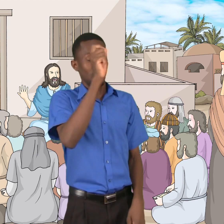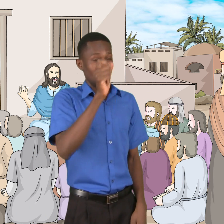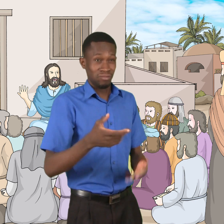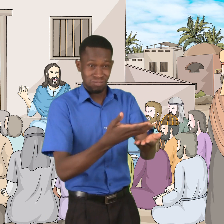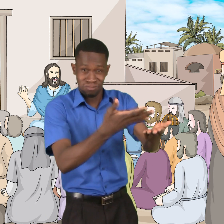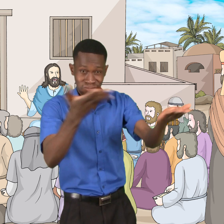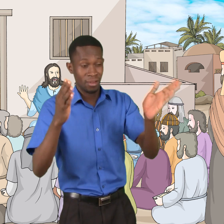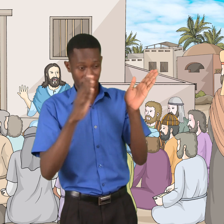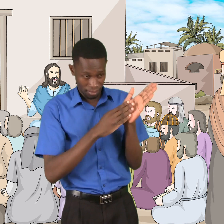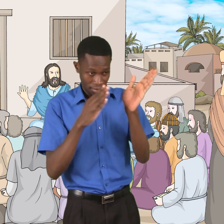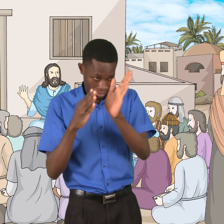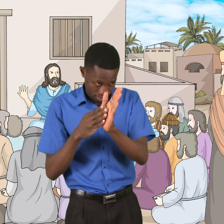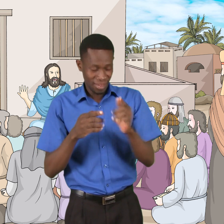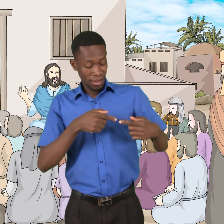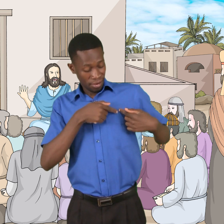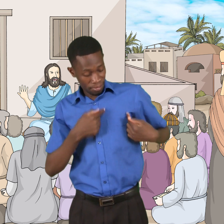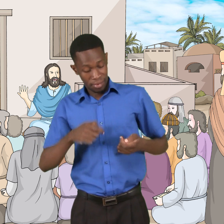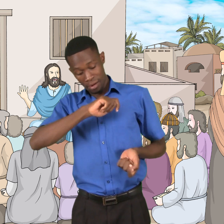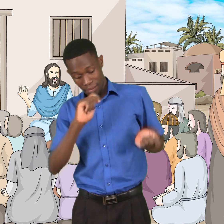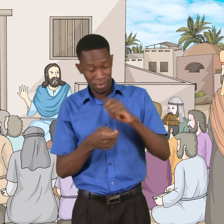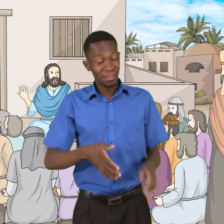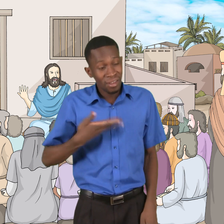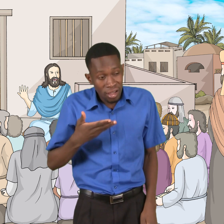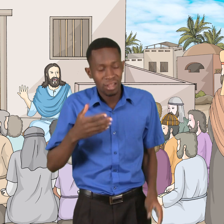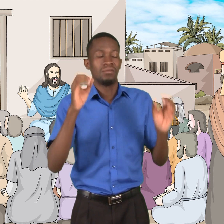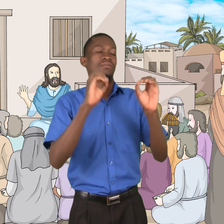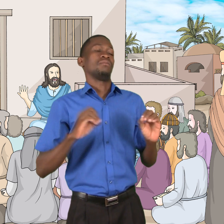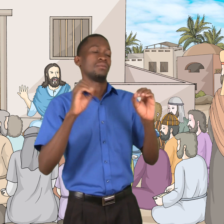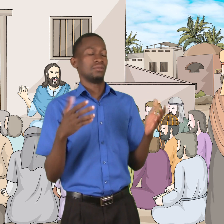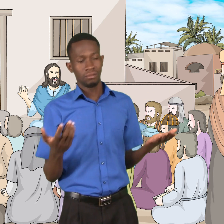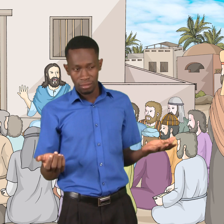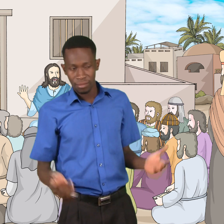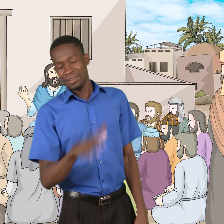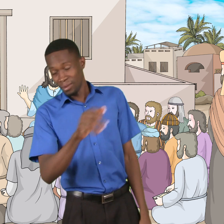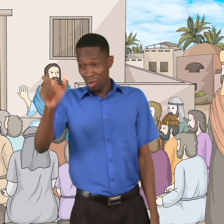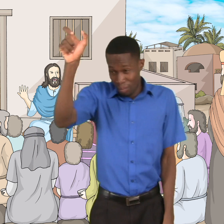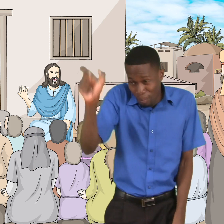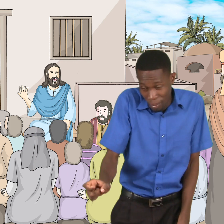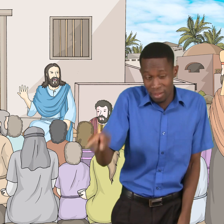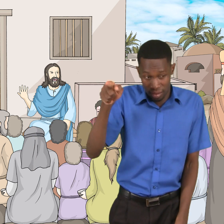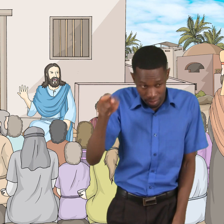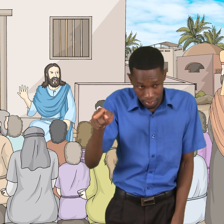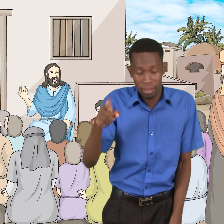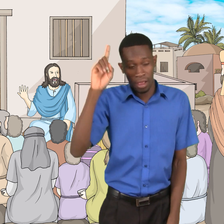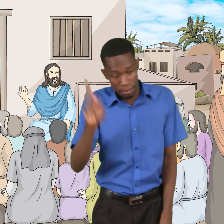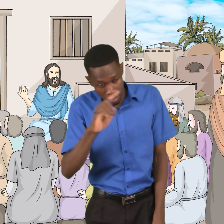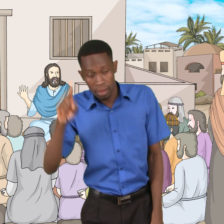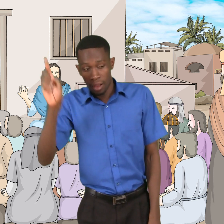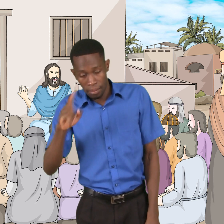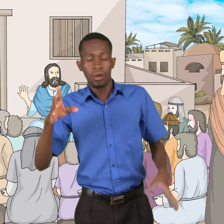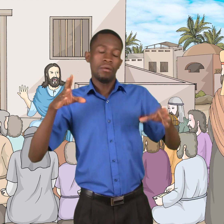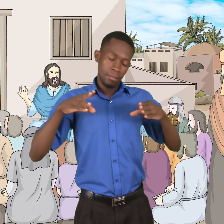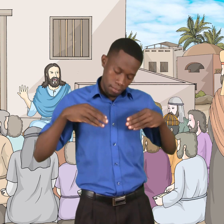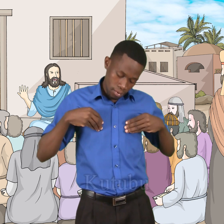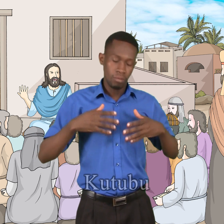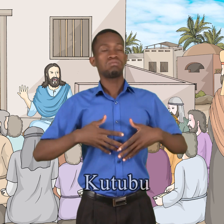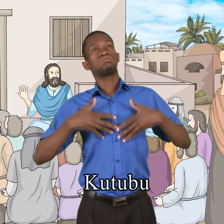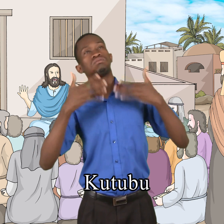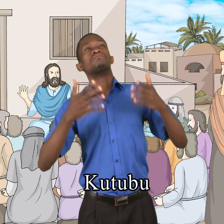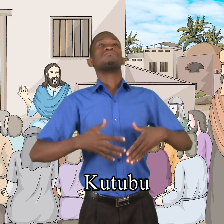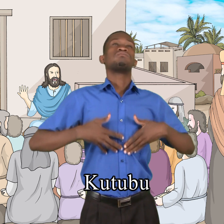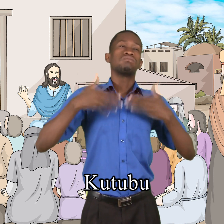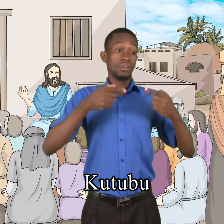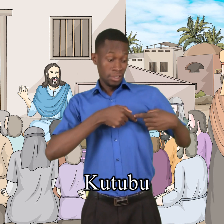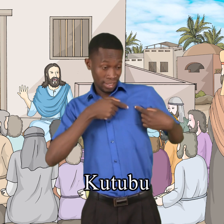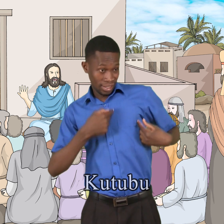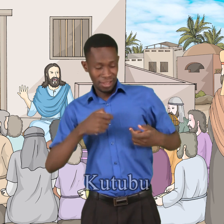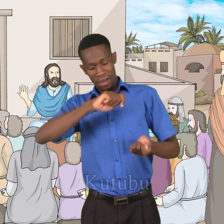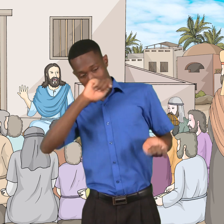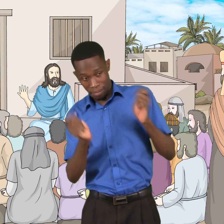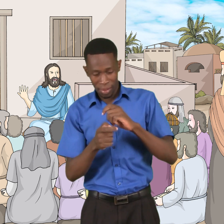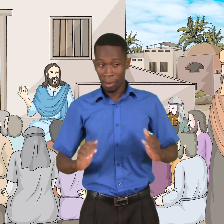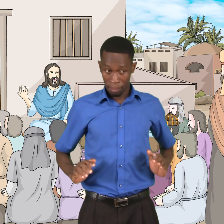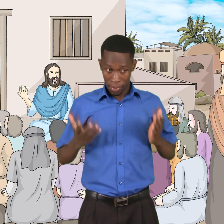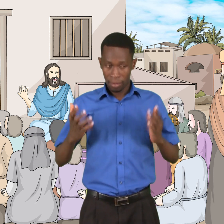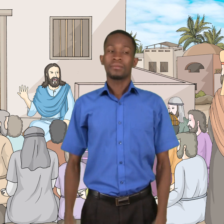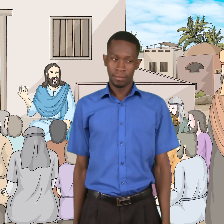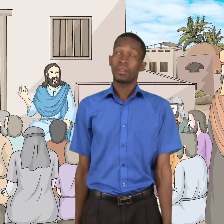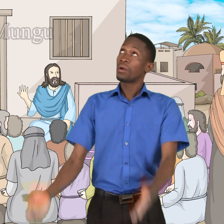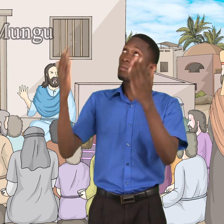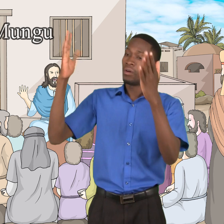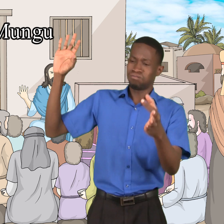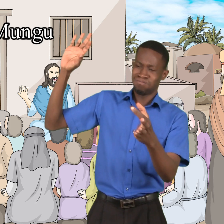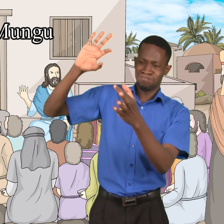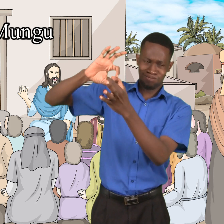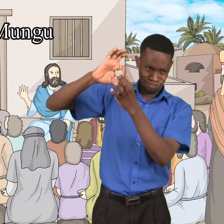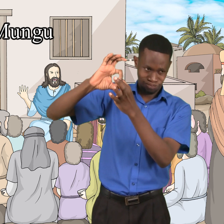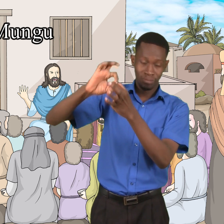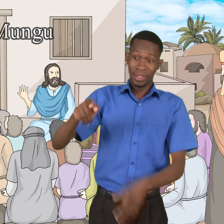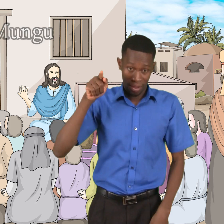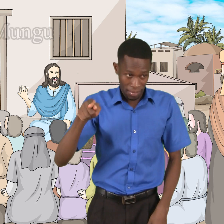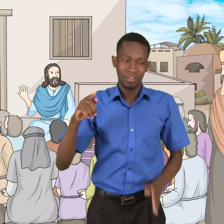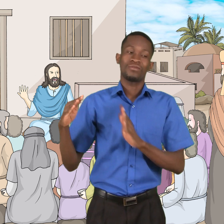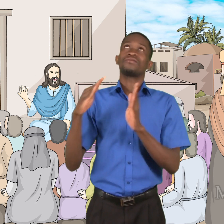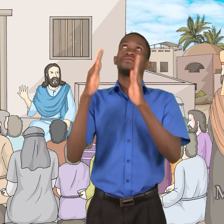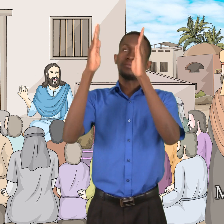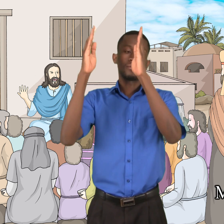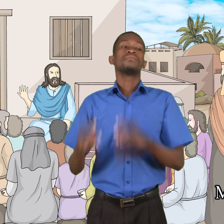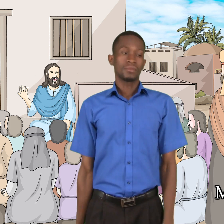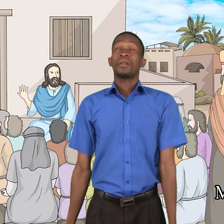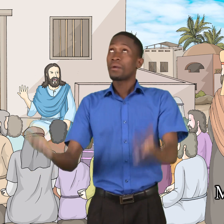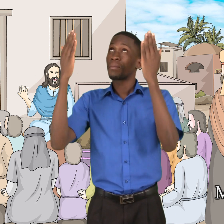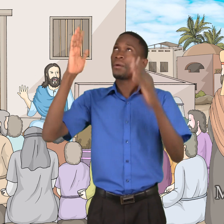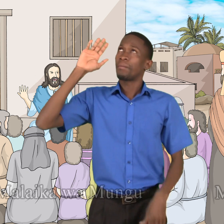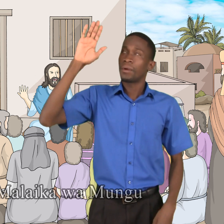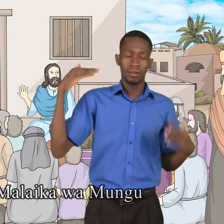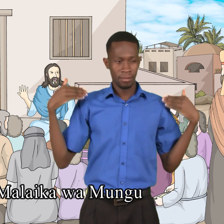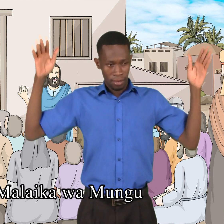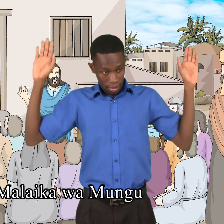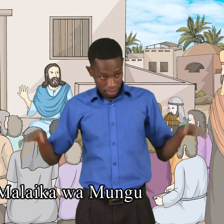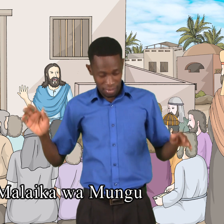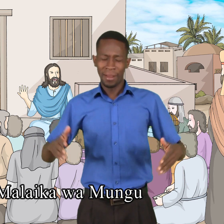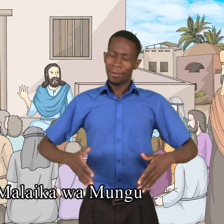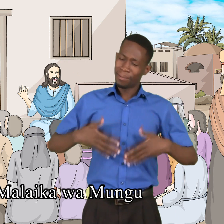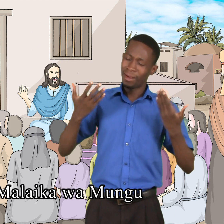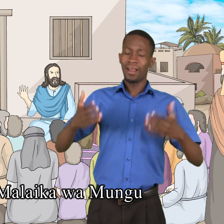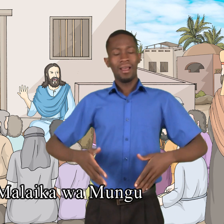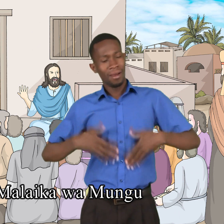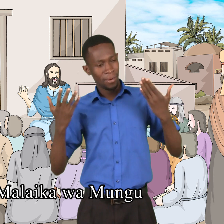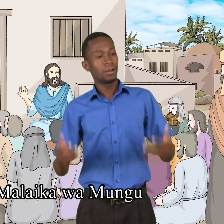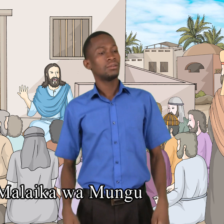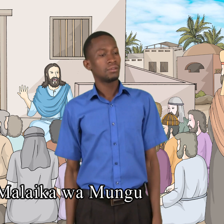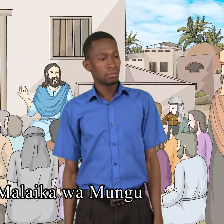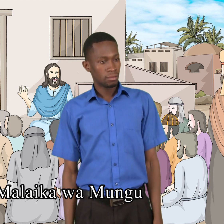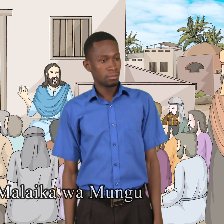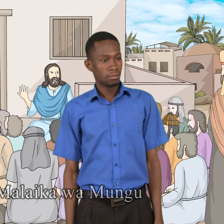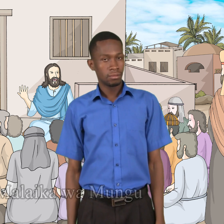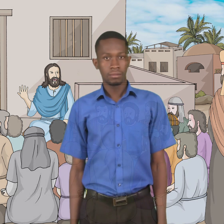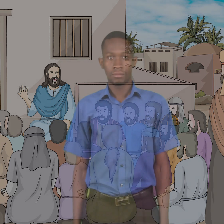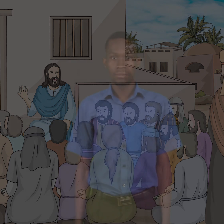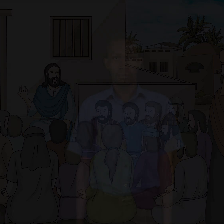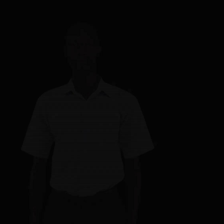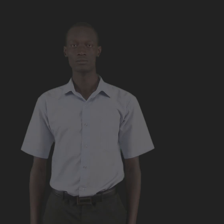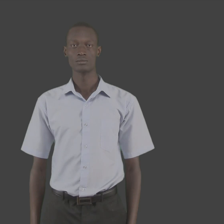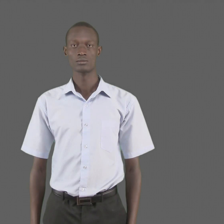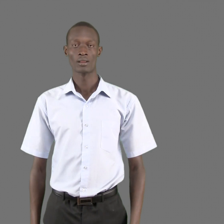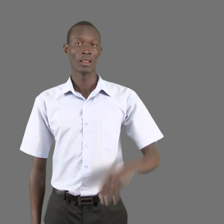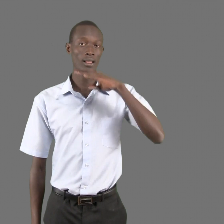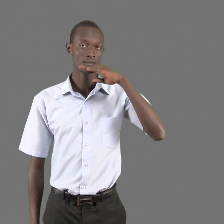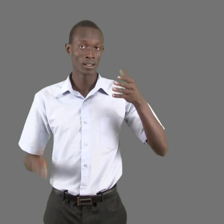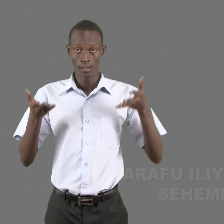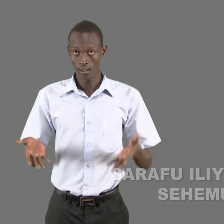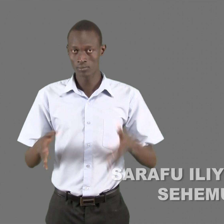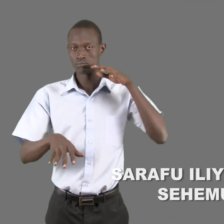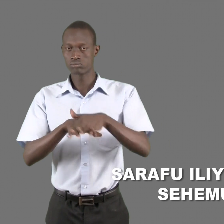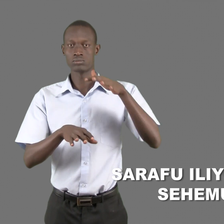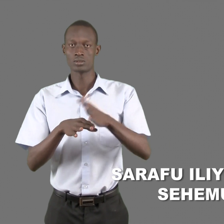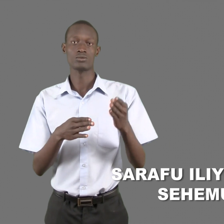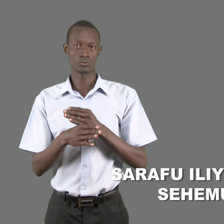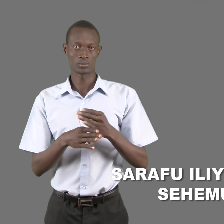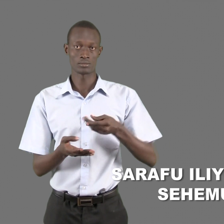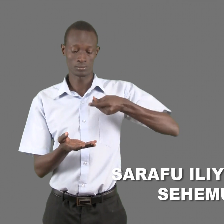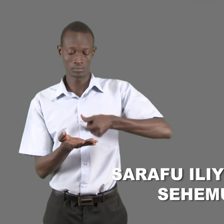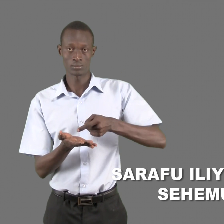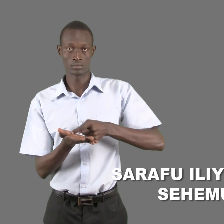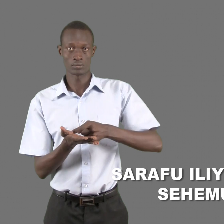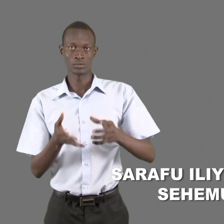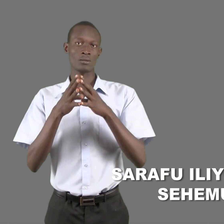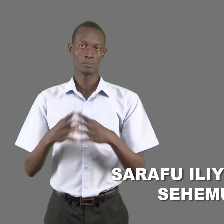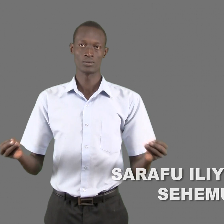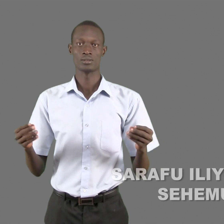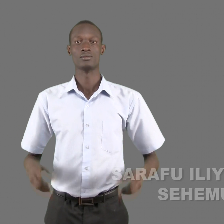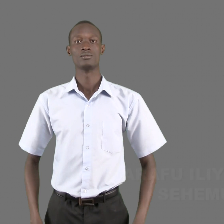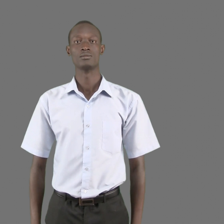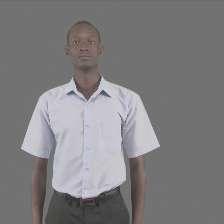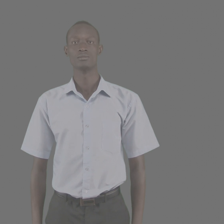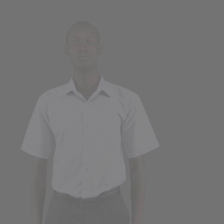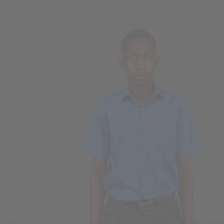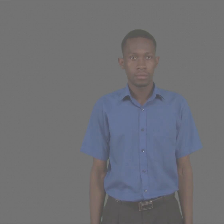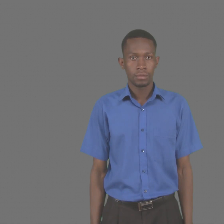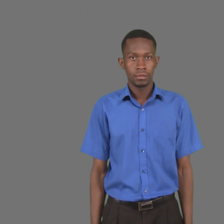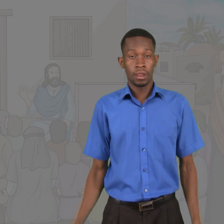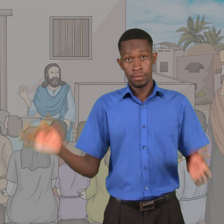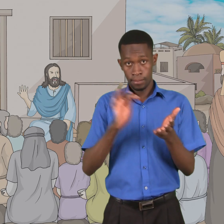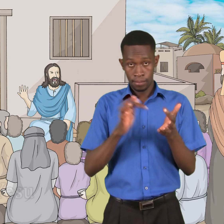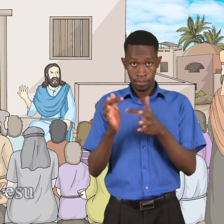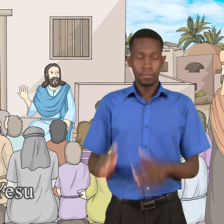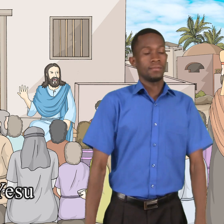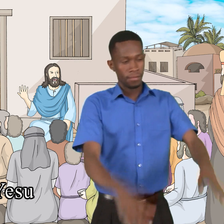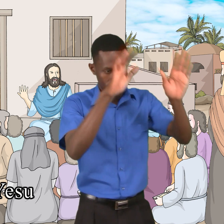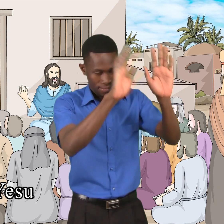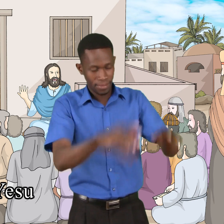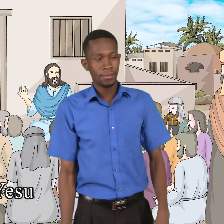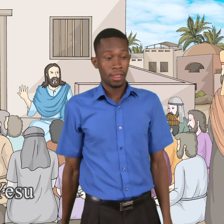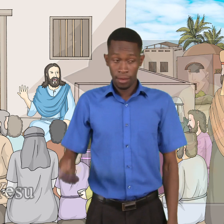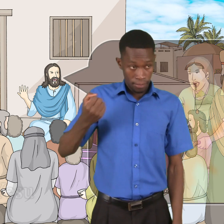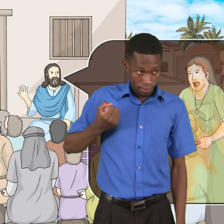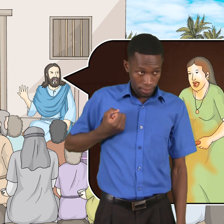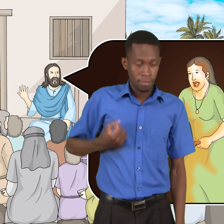In the same way, I tell you that there will be more joy in heaven over one sinner who repents than over ninety-nine righteous ones who do not need to repent.